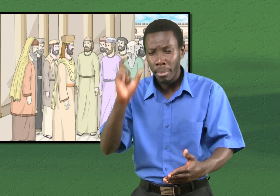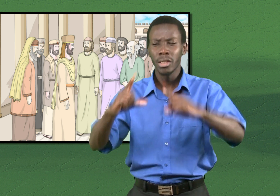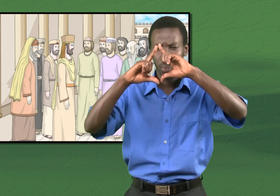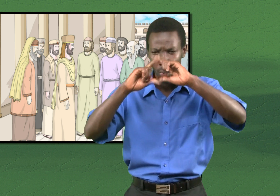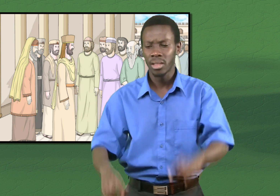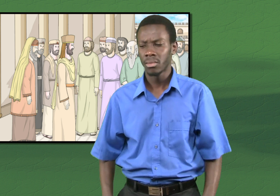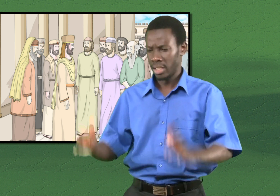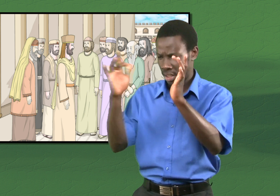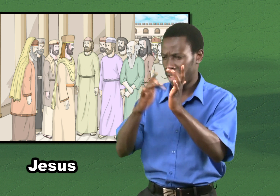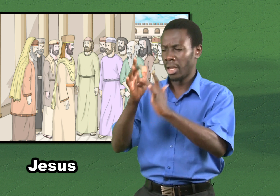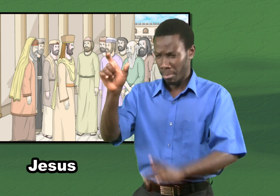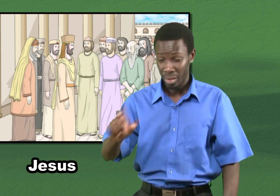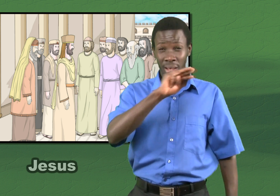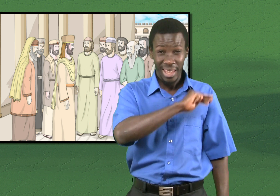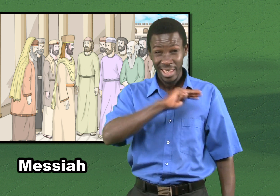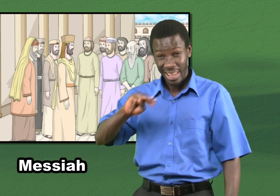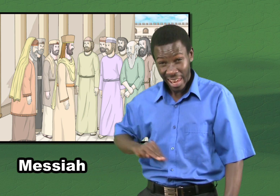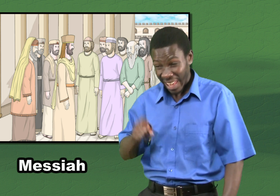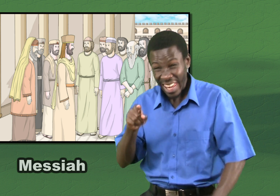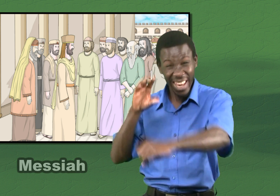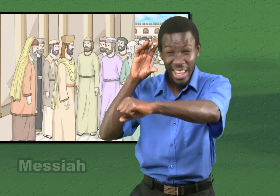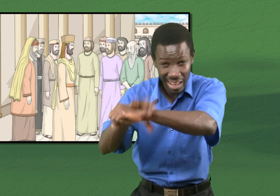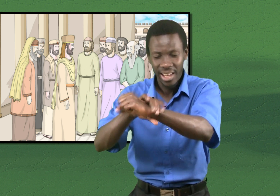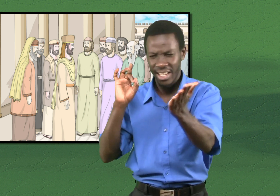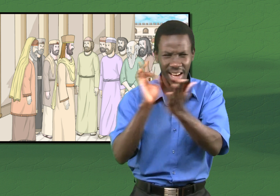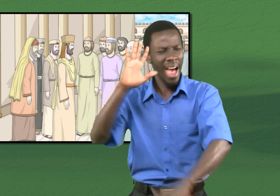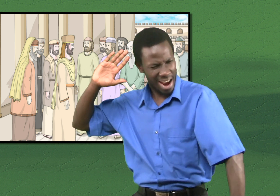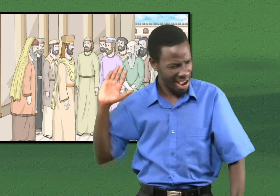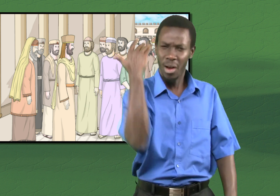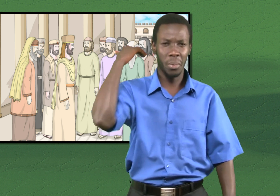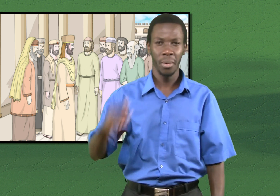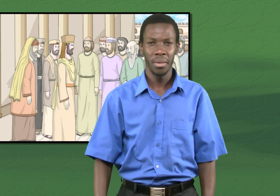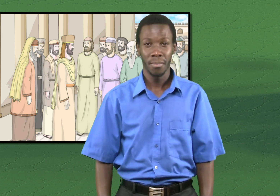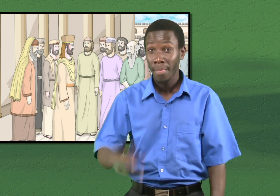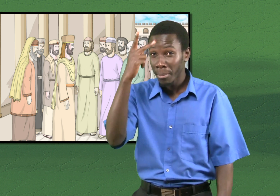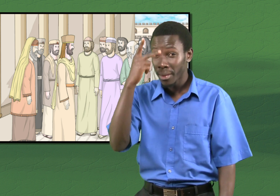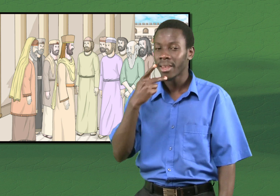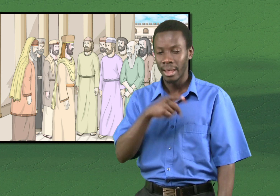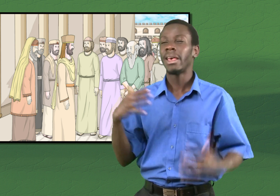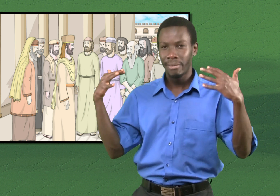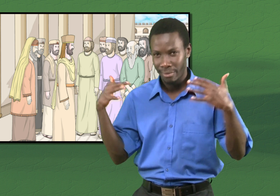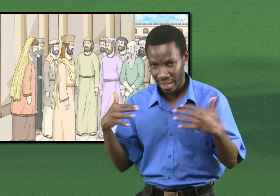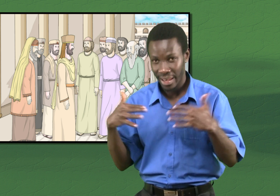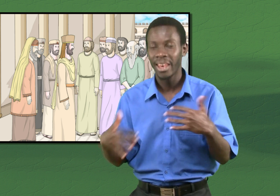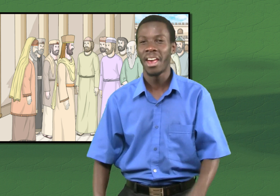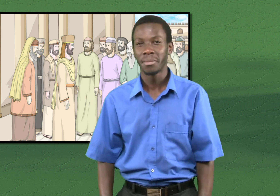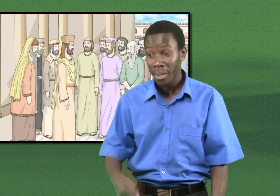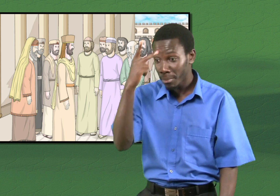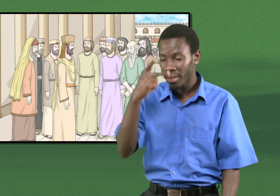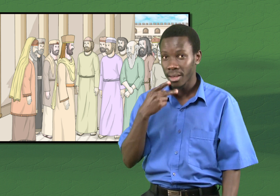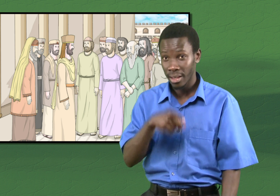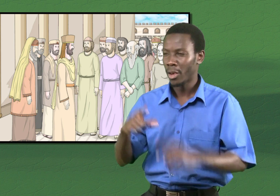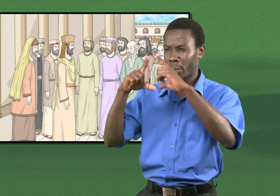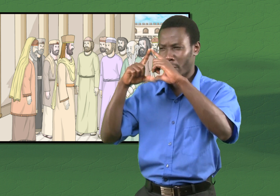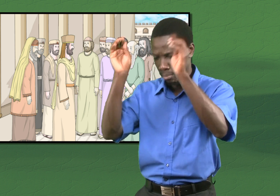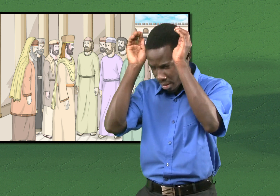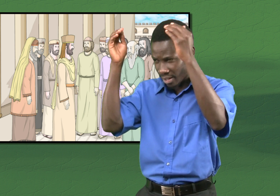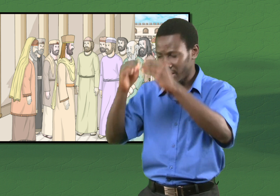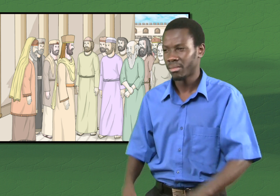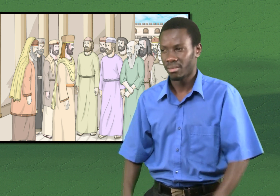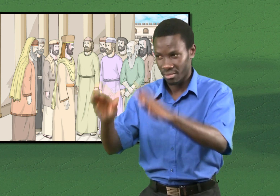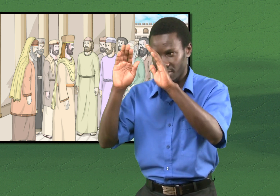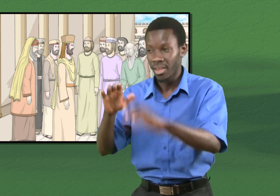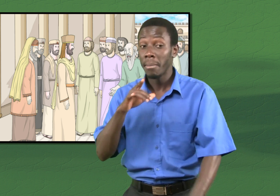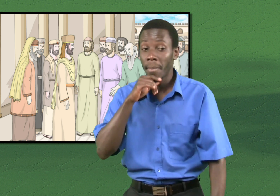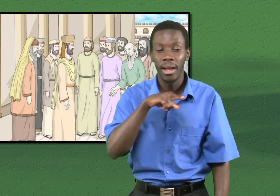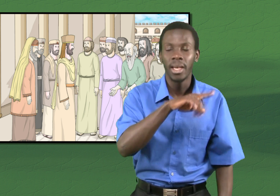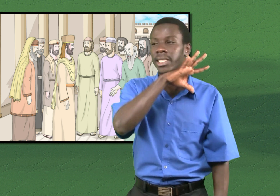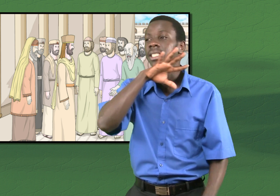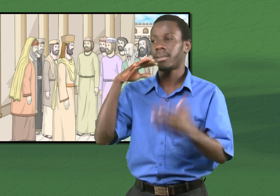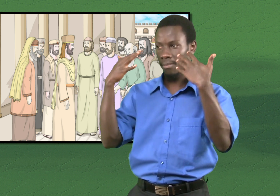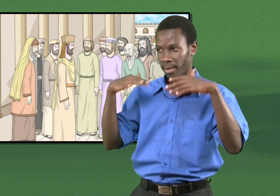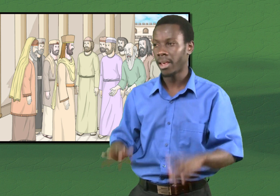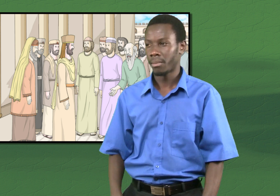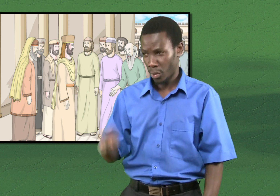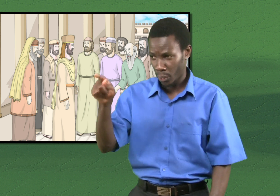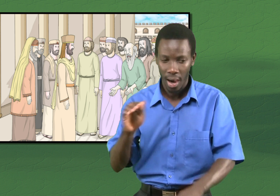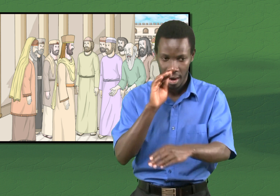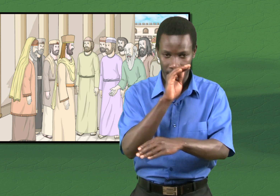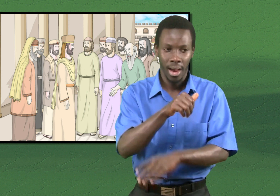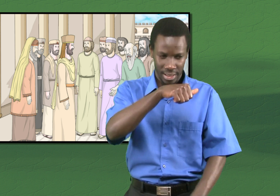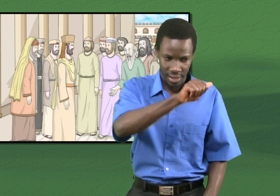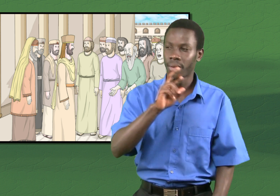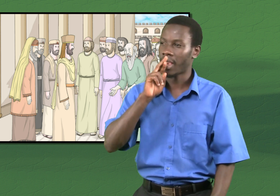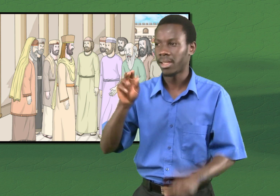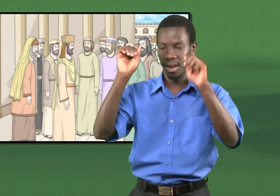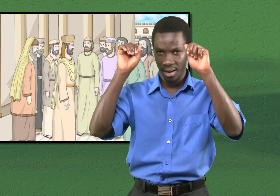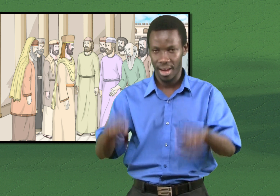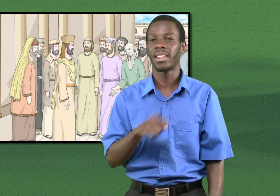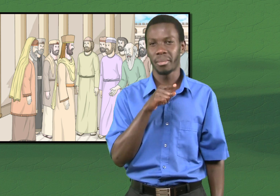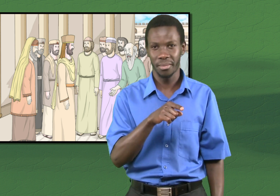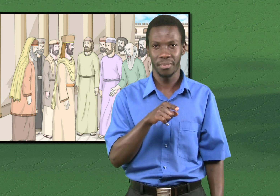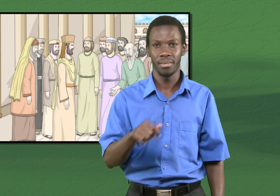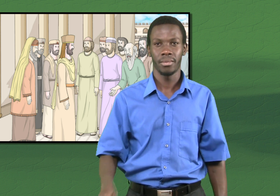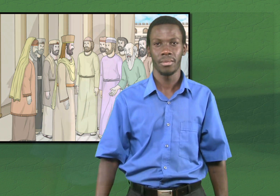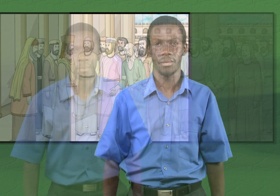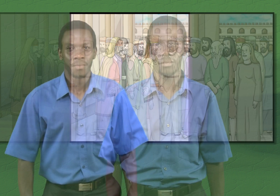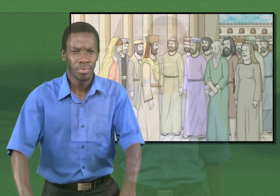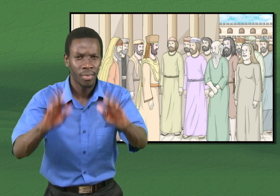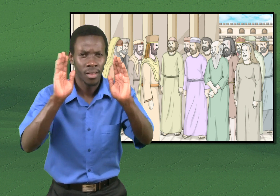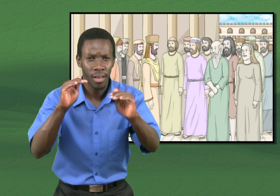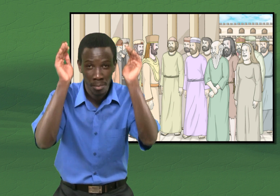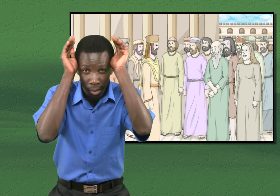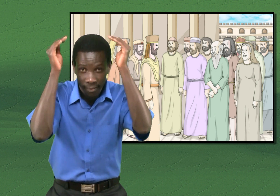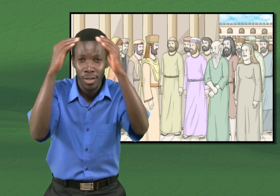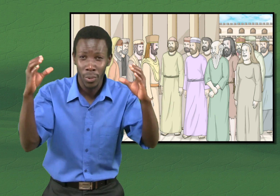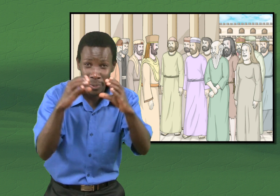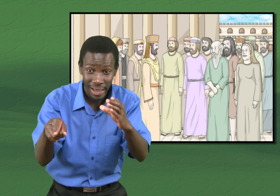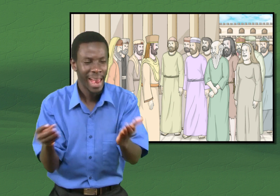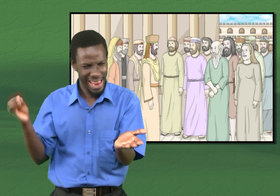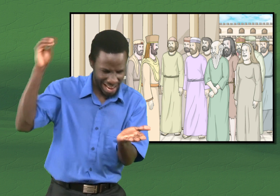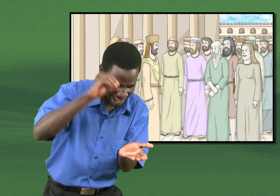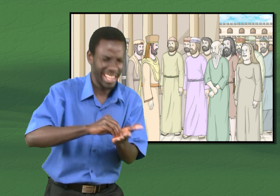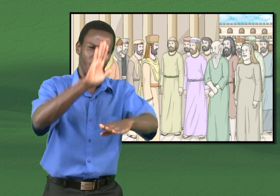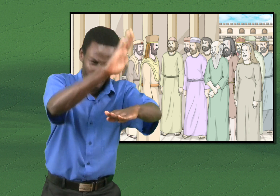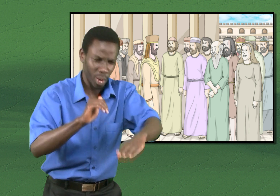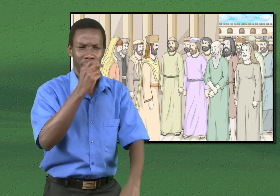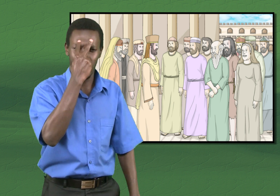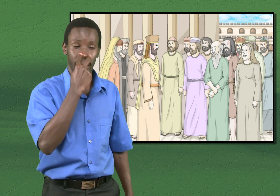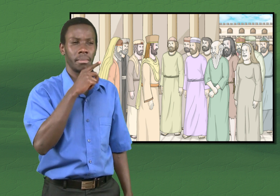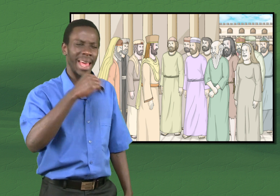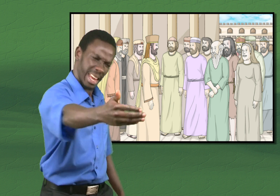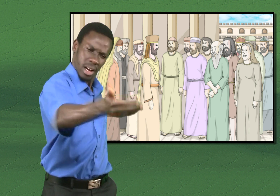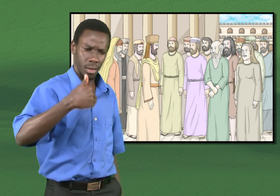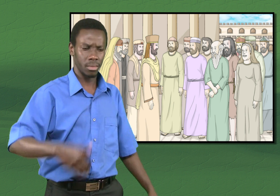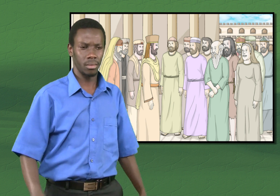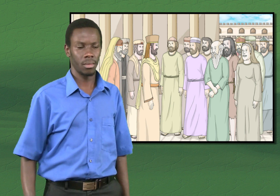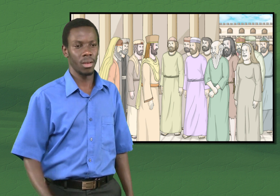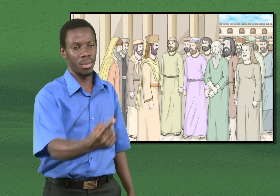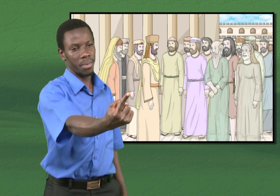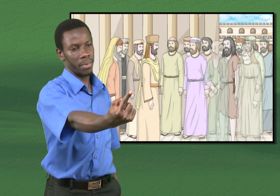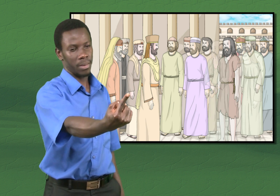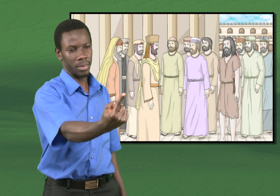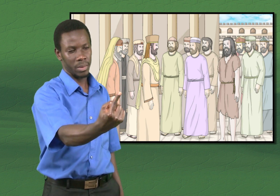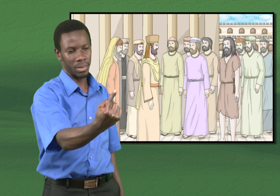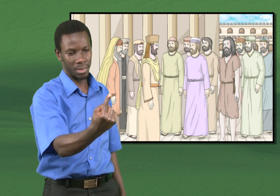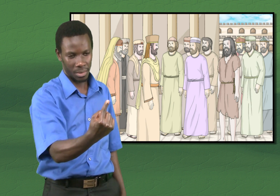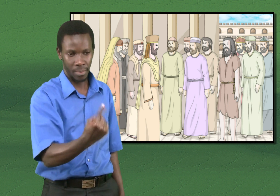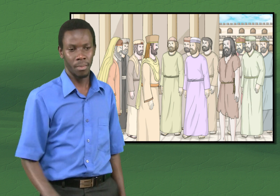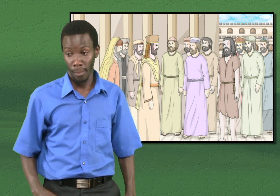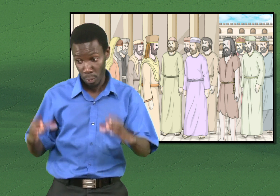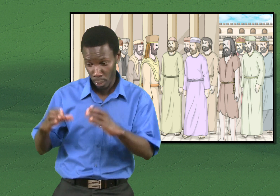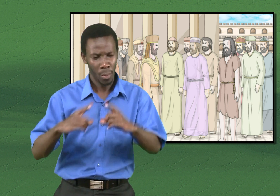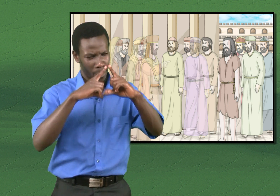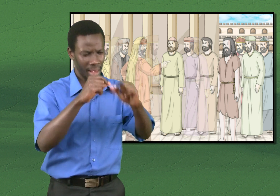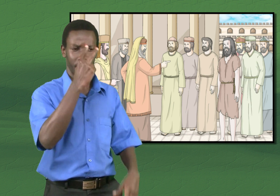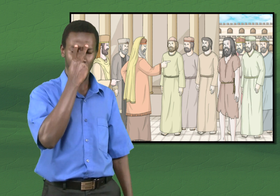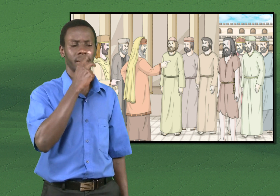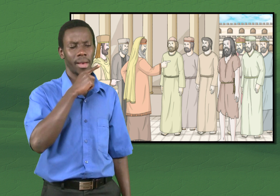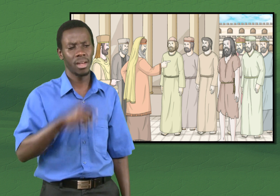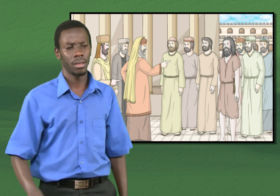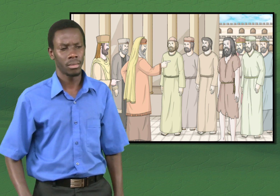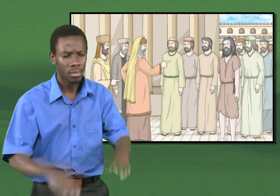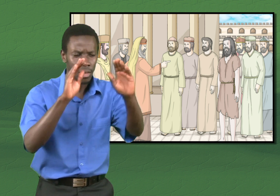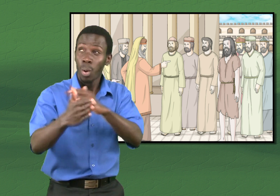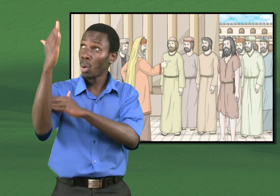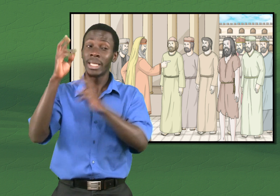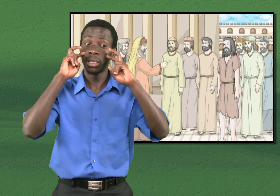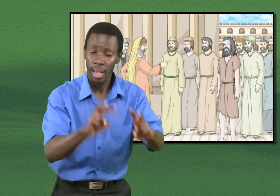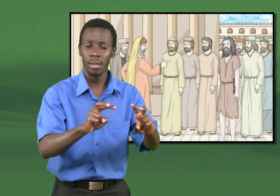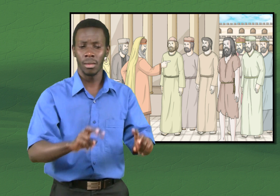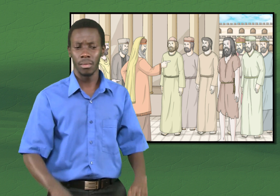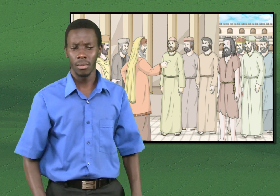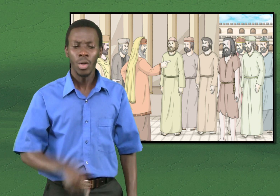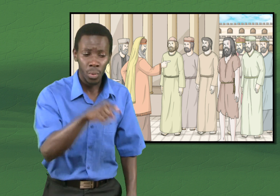For the Jews had already determined that anyone who confessed Jesus as the Christ would be put out of the synagogue. That was why his parents said, “He is old enough. Ask him.”